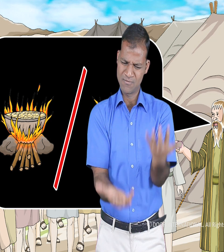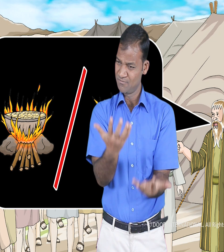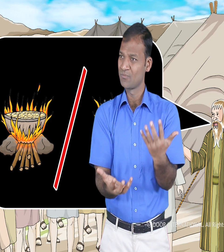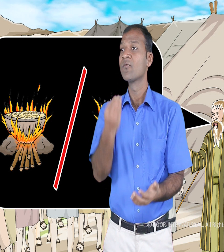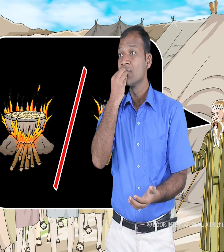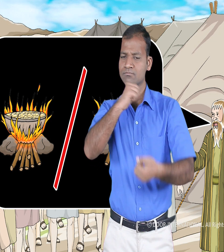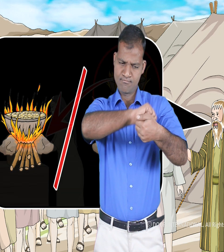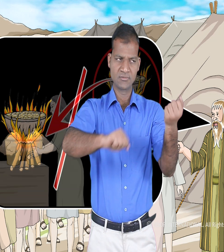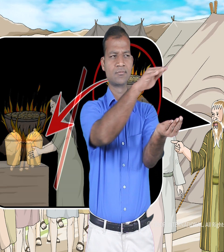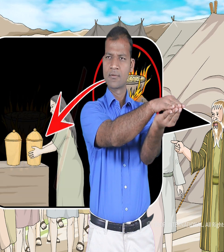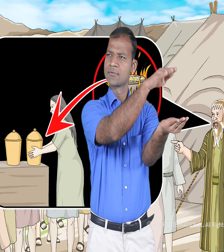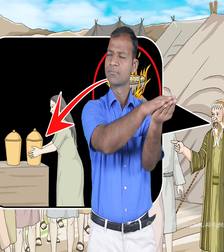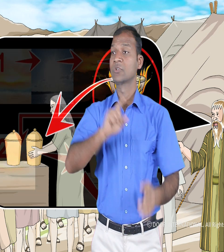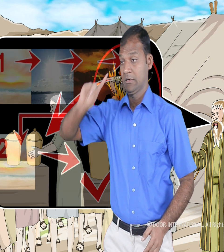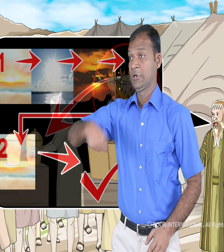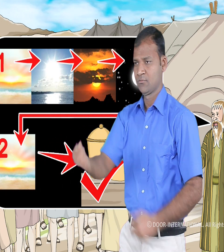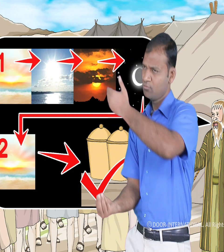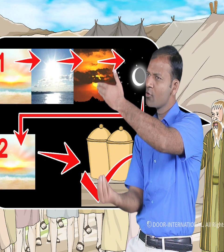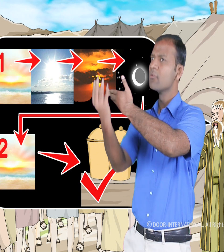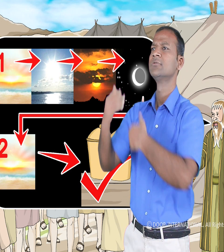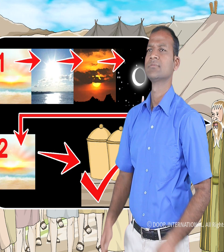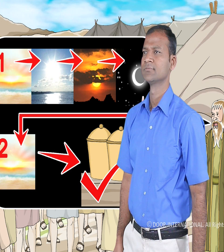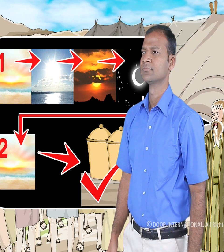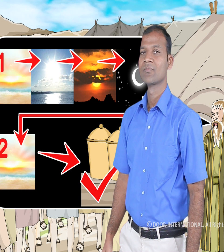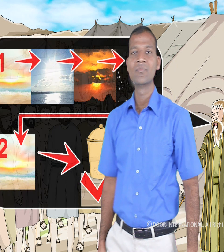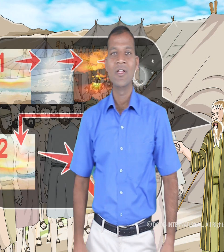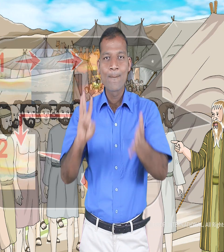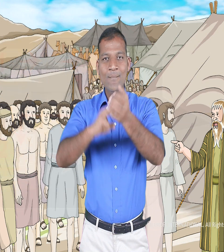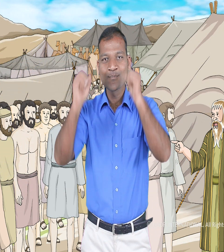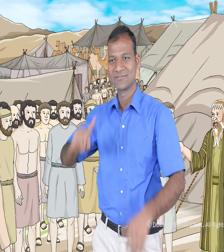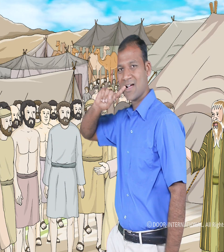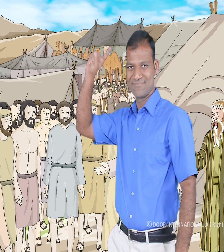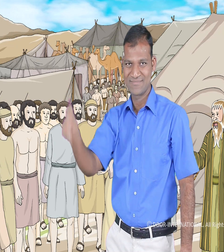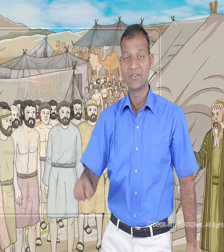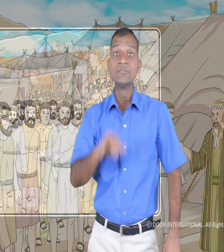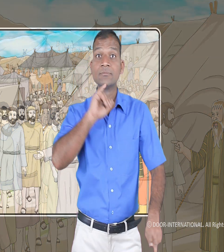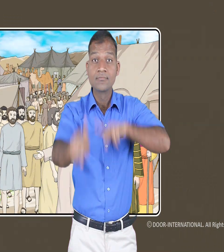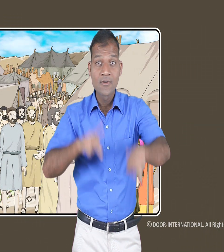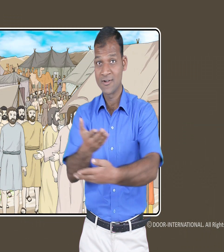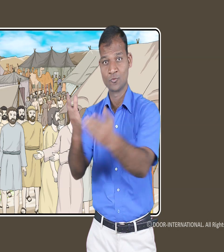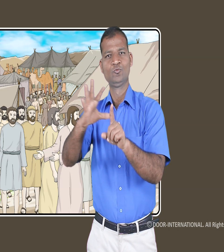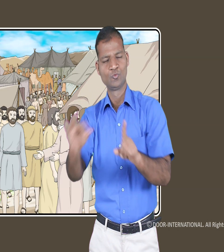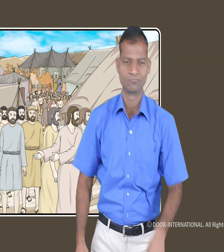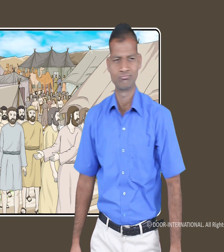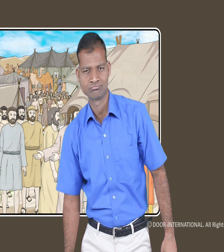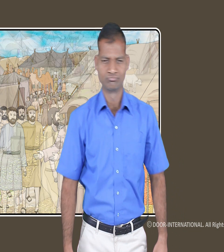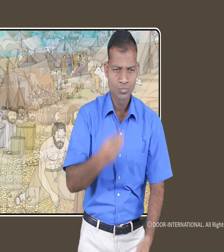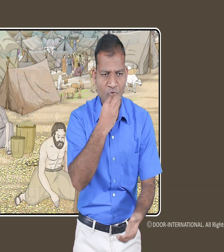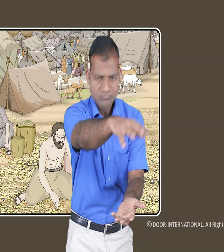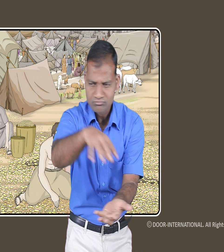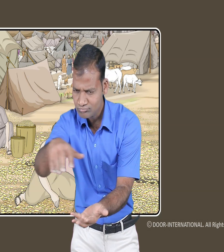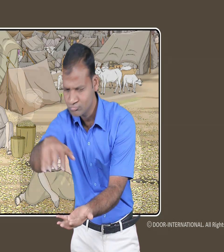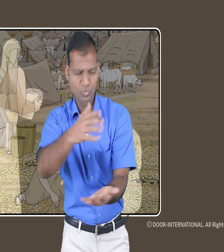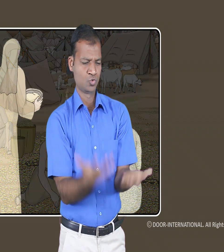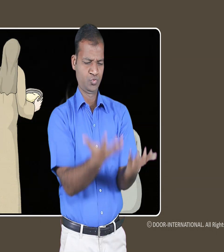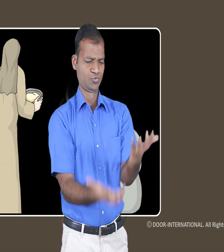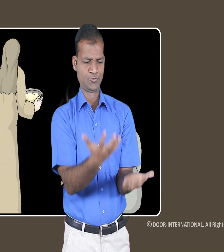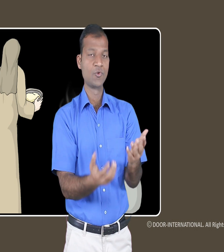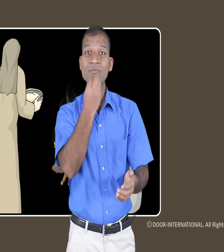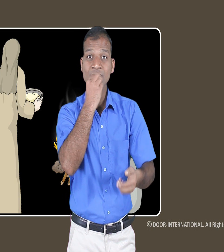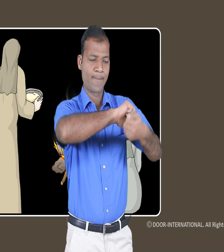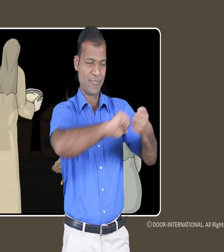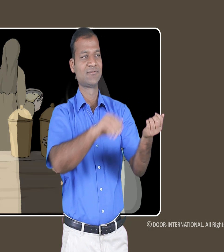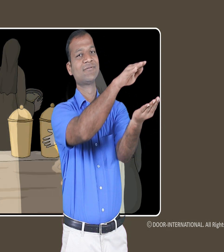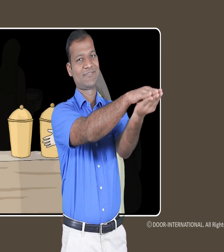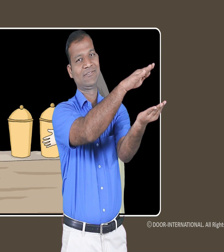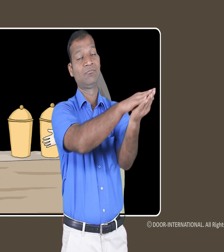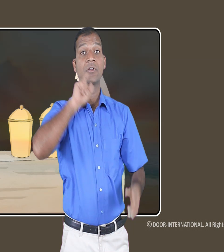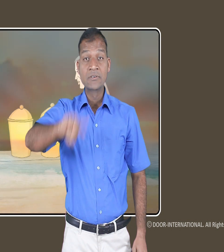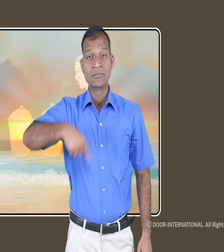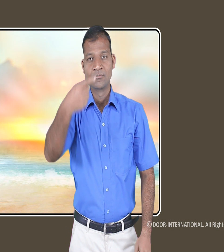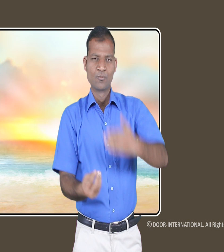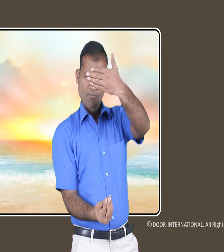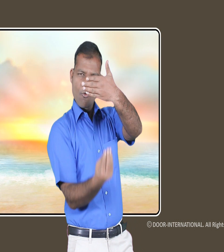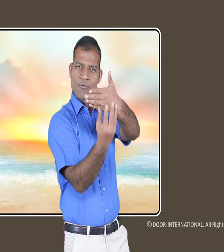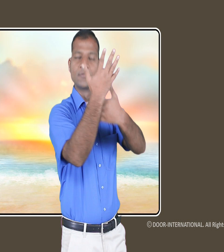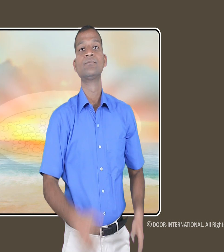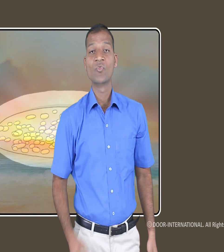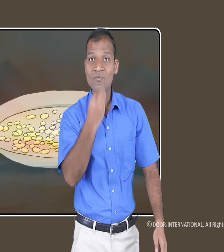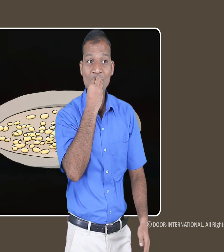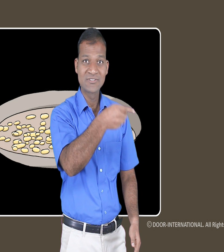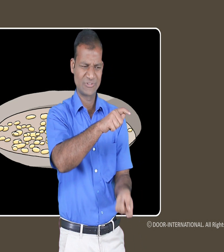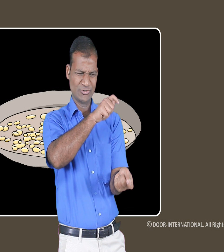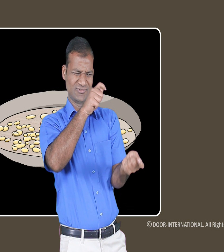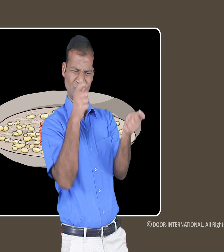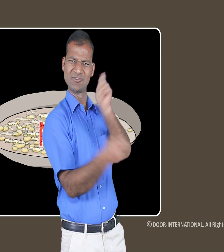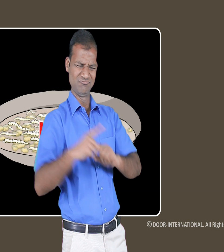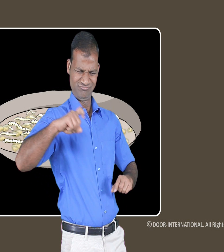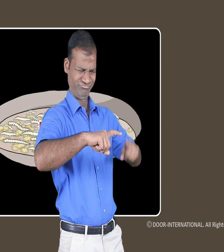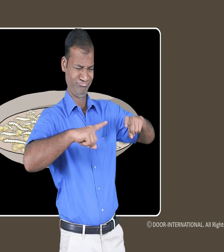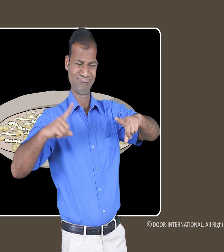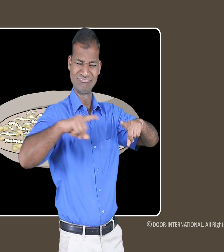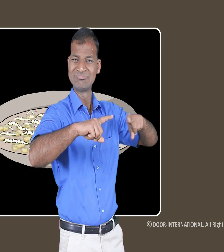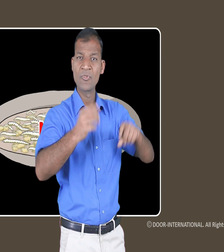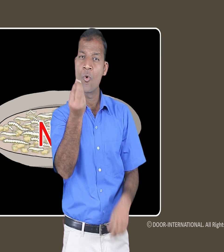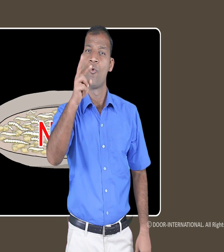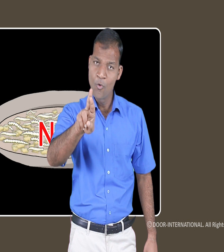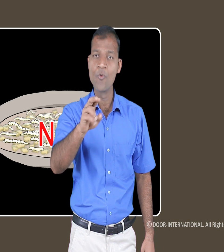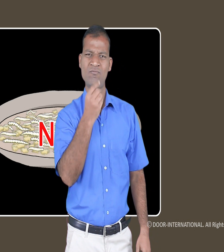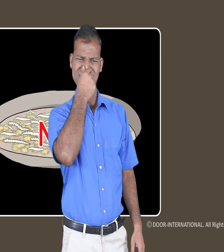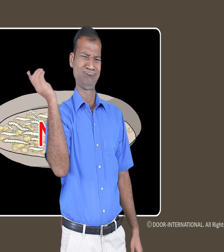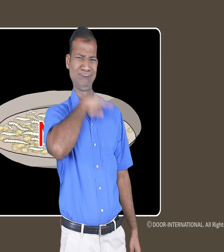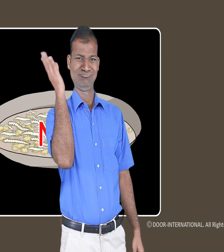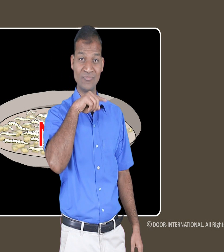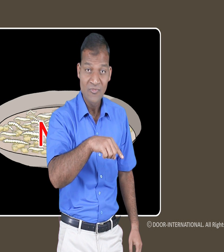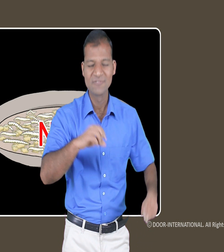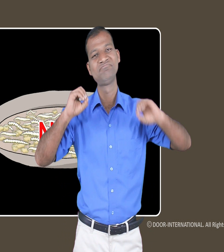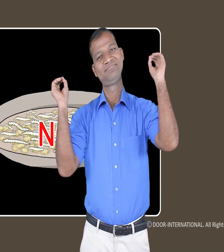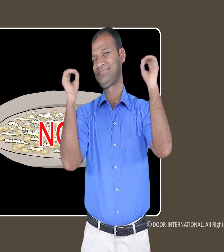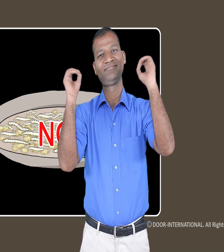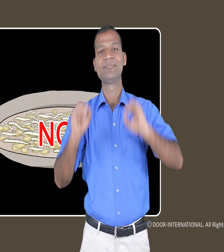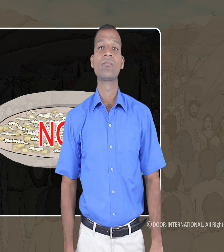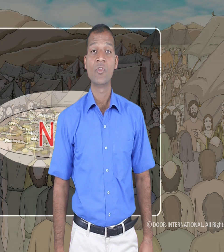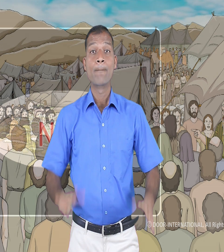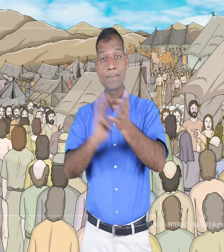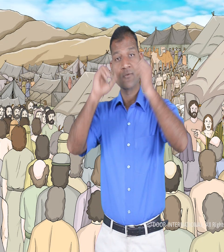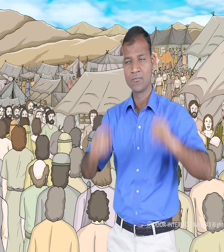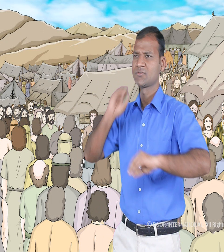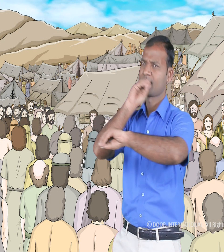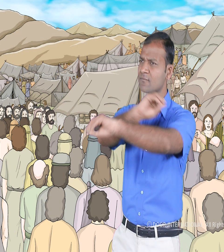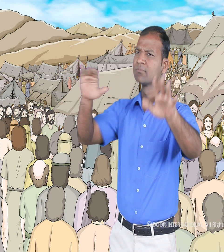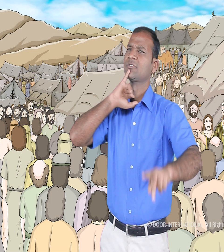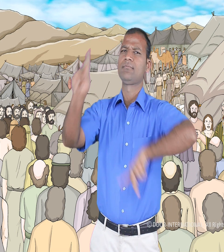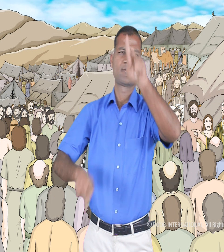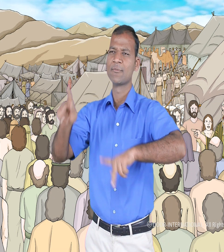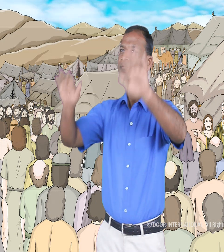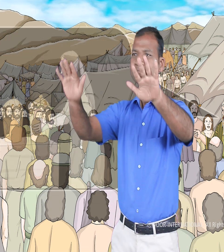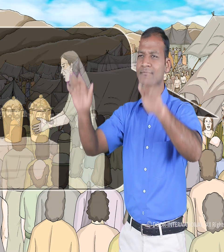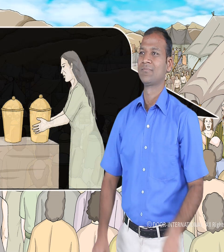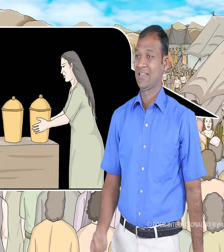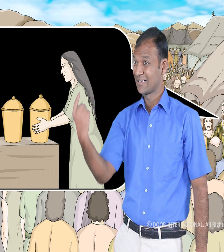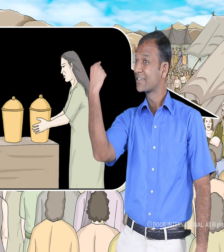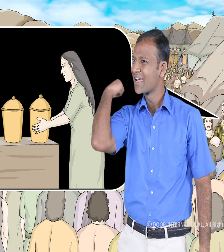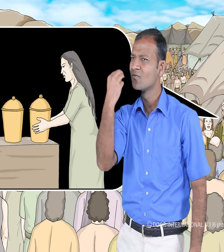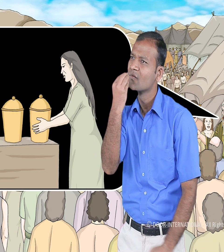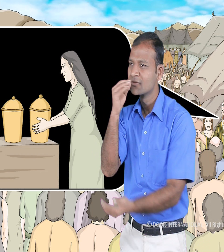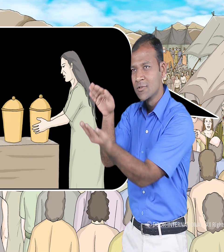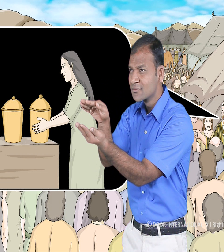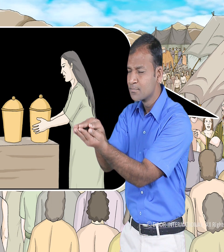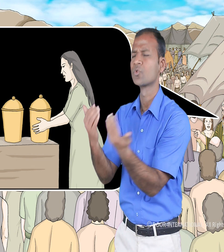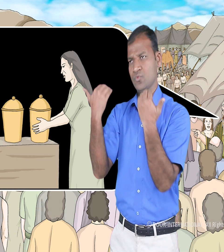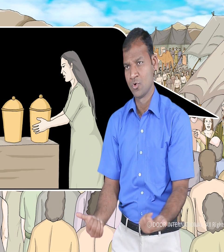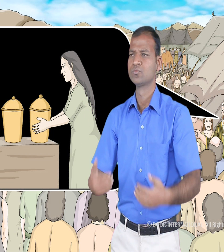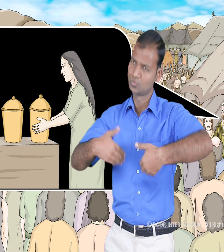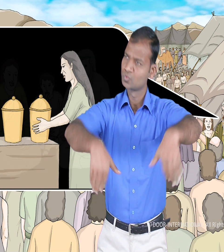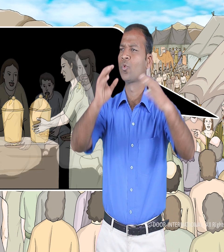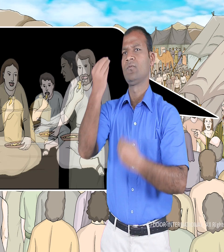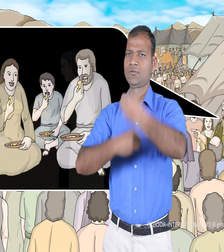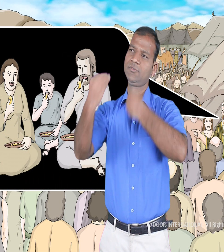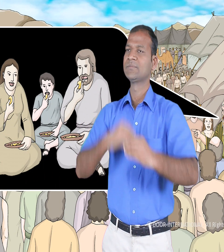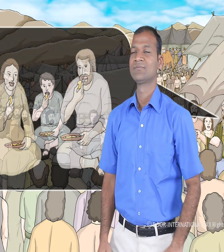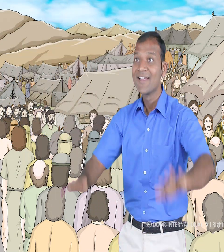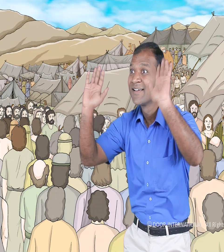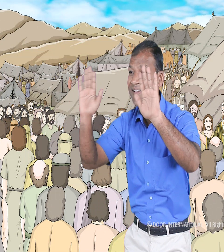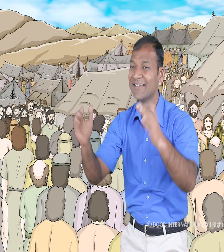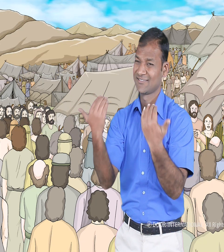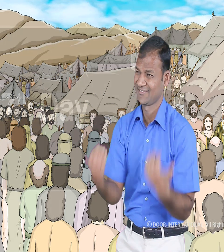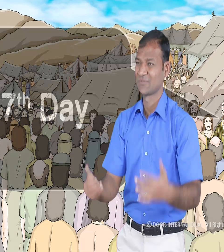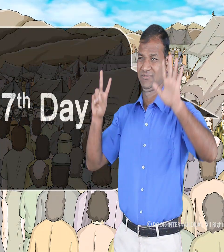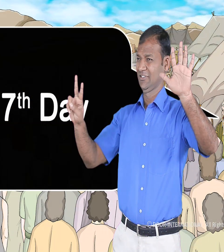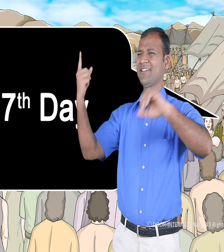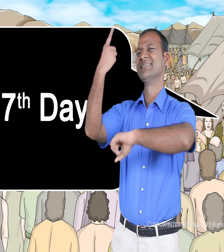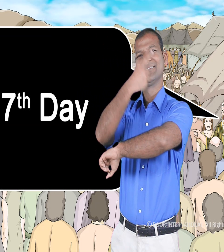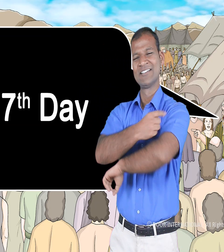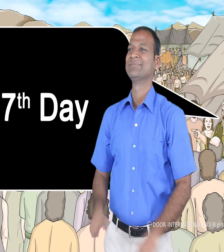Then set aside whatever remains and keep it until morning.’” So they set it aside until morning as Moses had commanded, and it did not smell or contain any maggots.